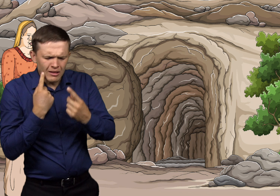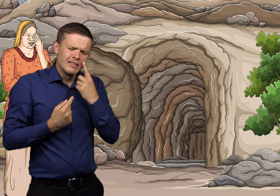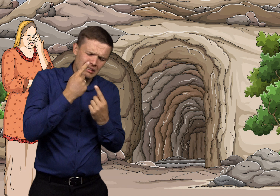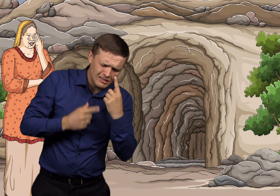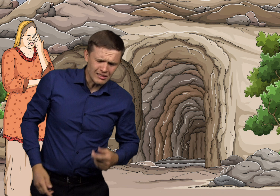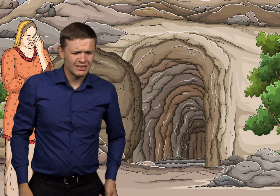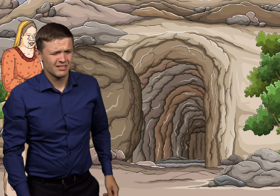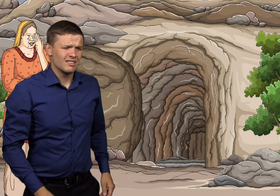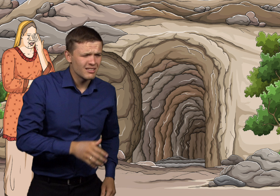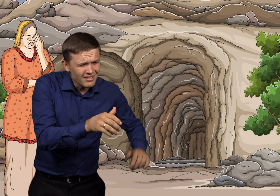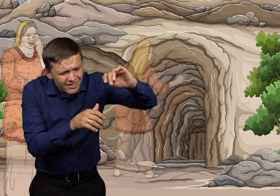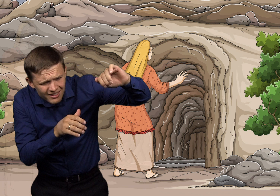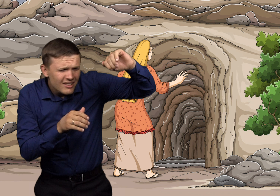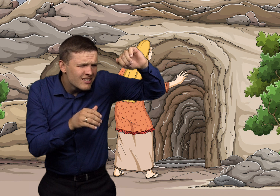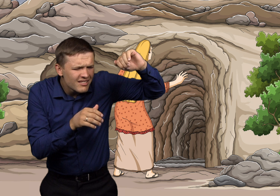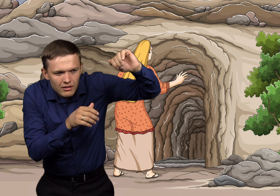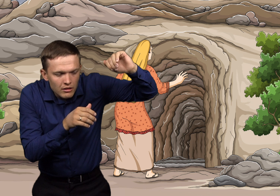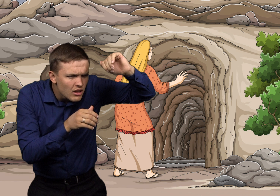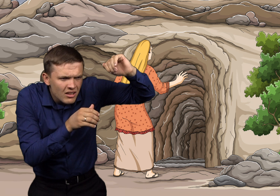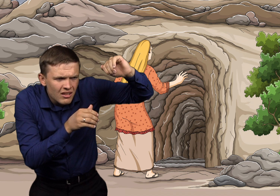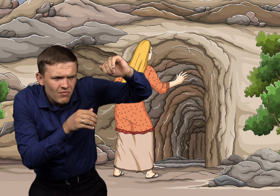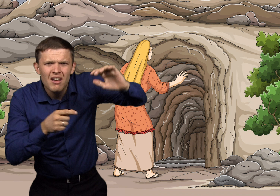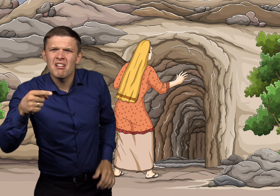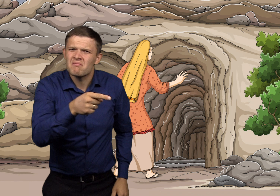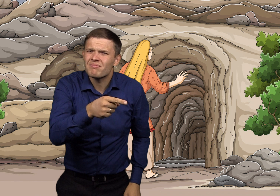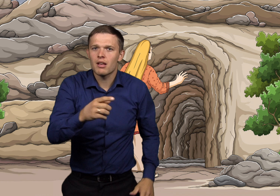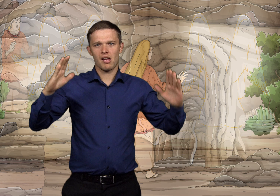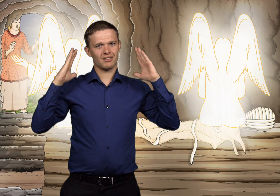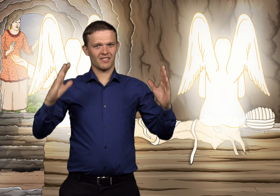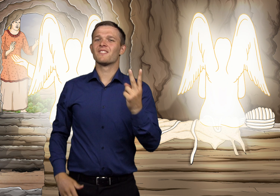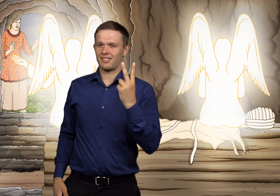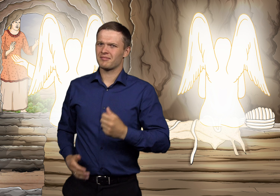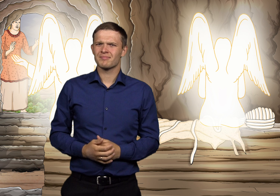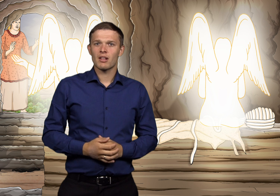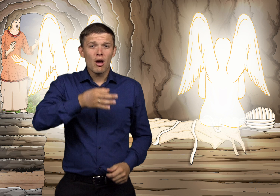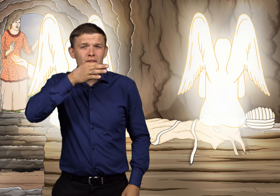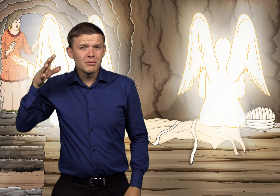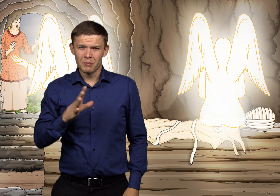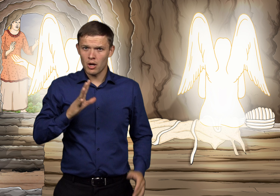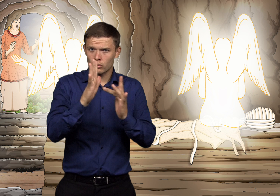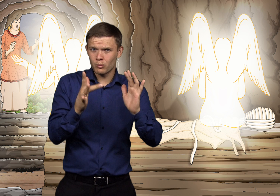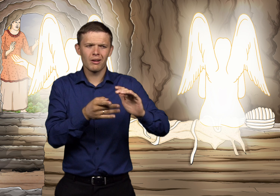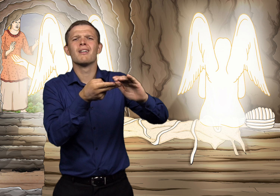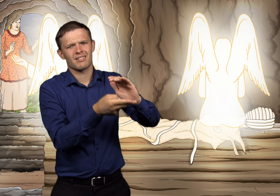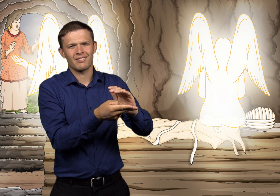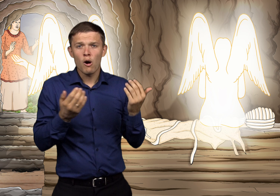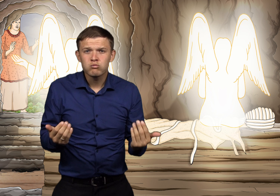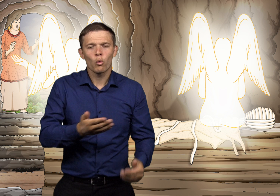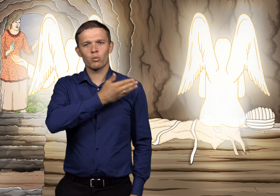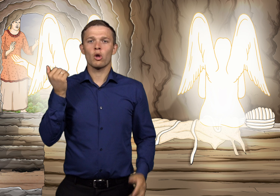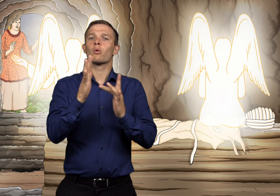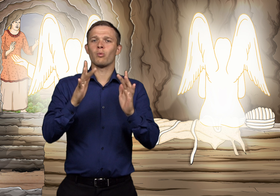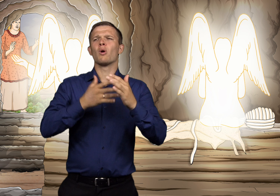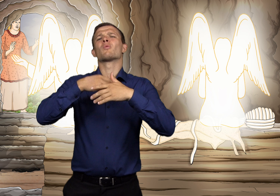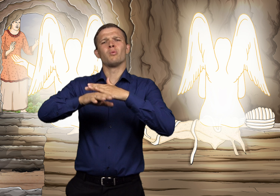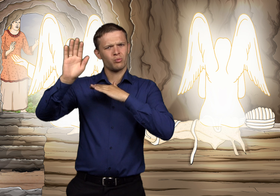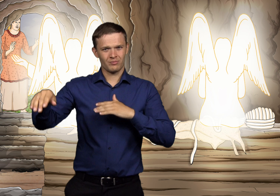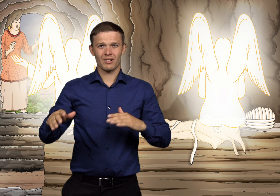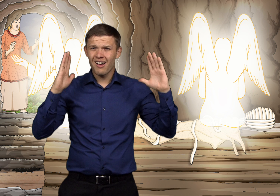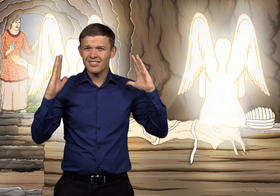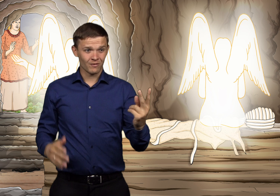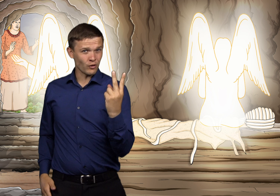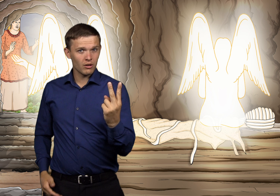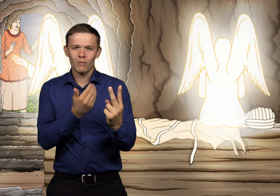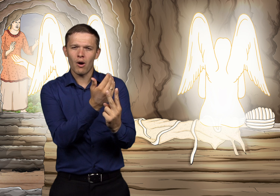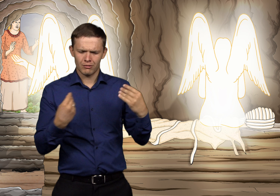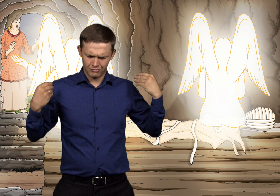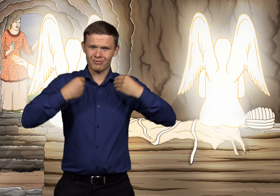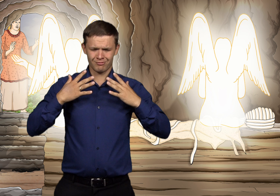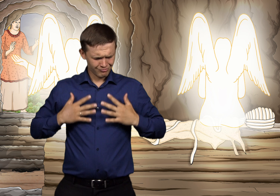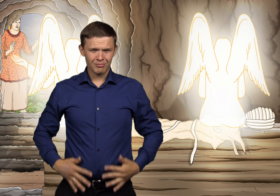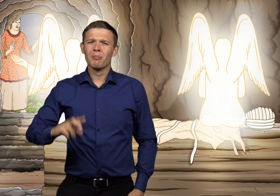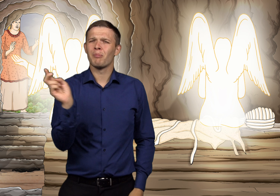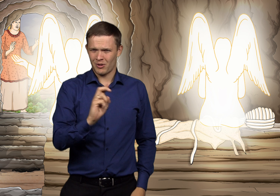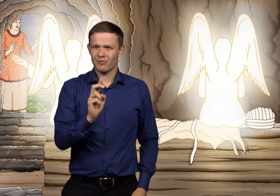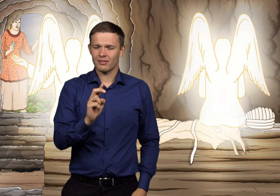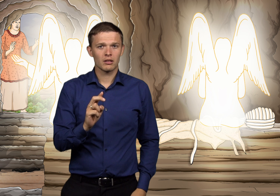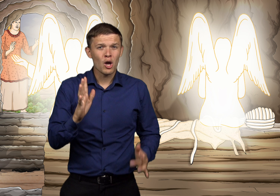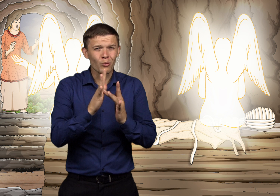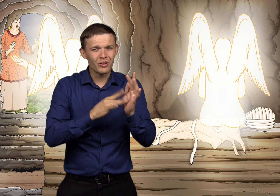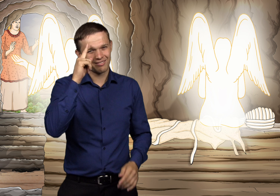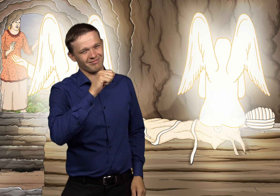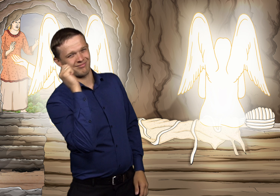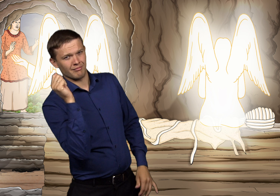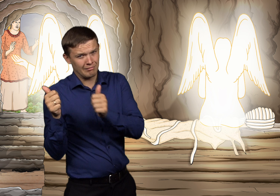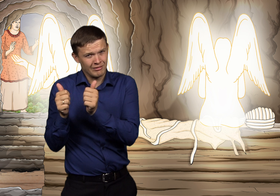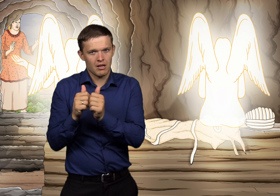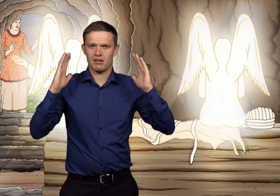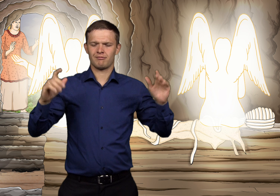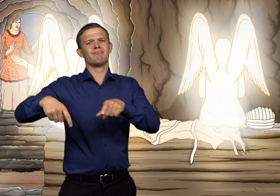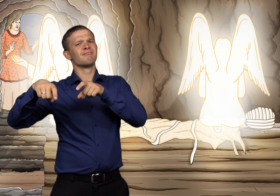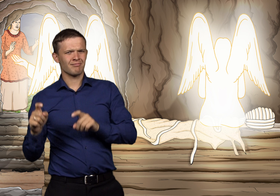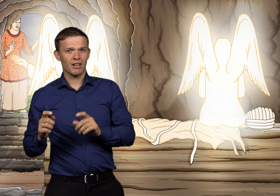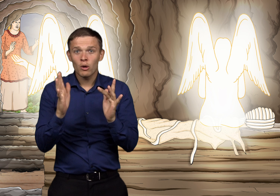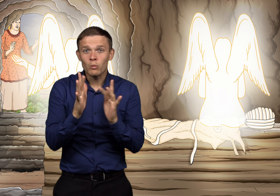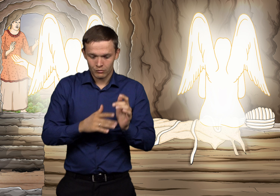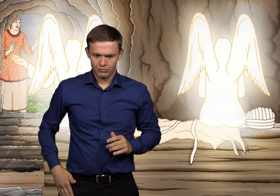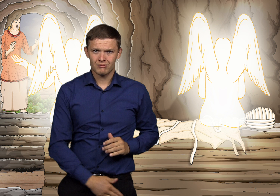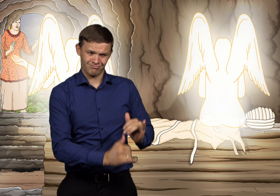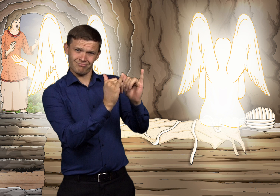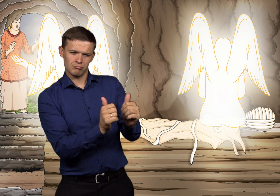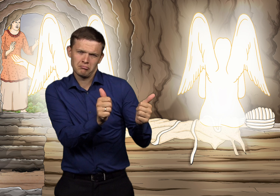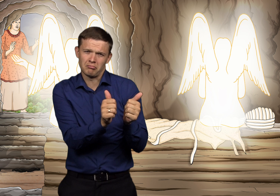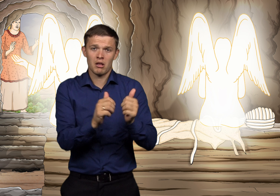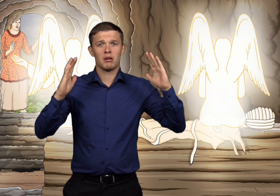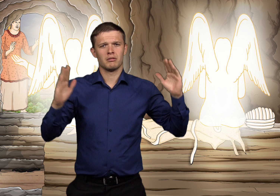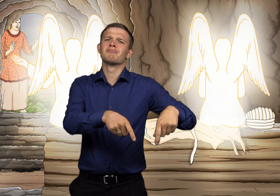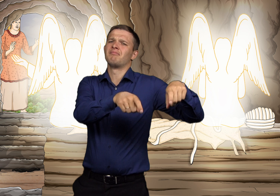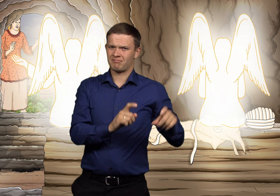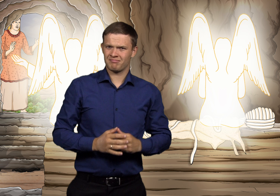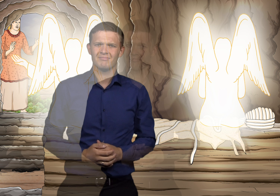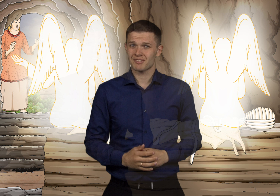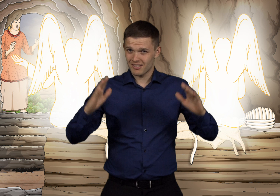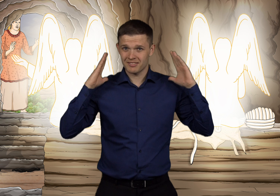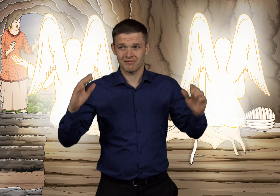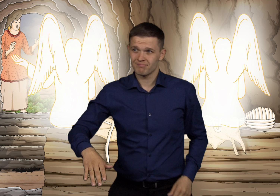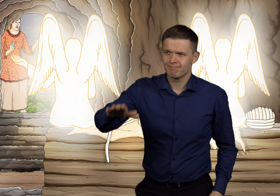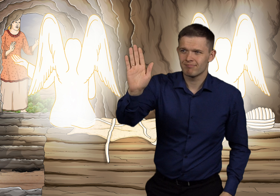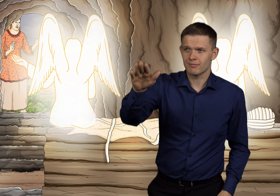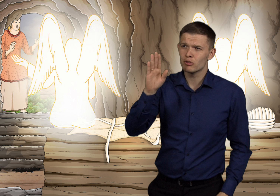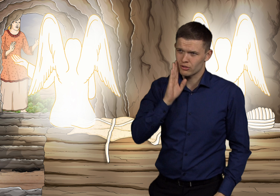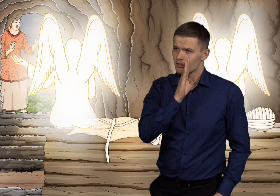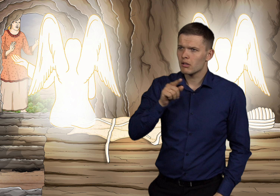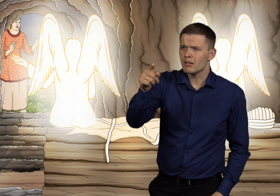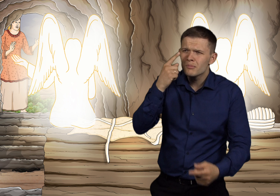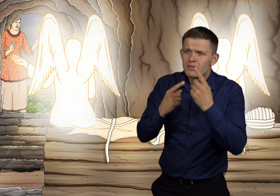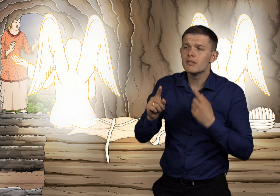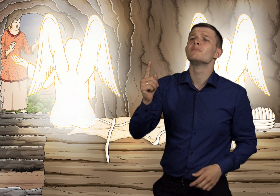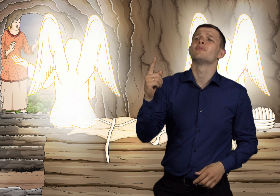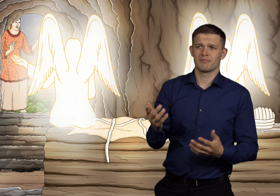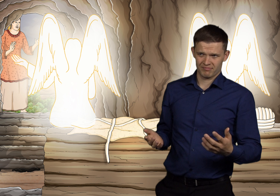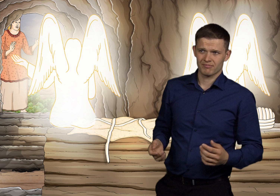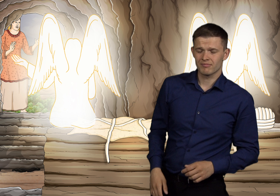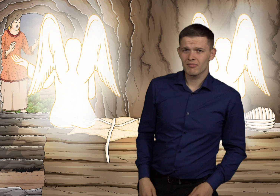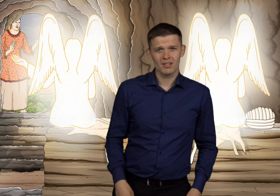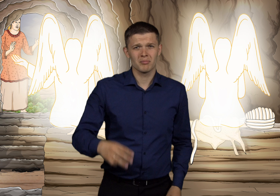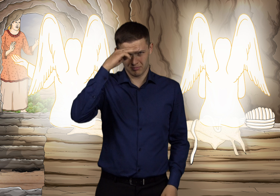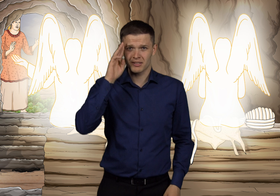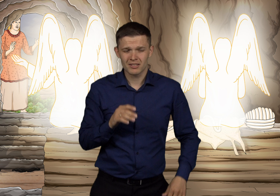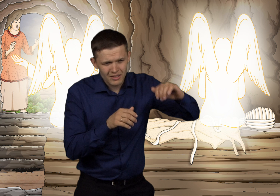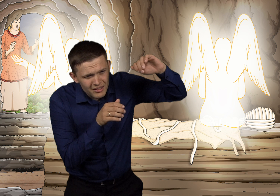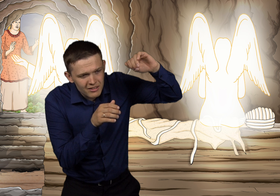And as she wept, she bent down to look into the tomb, and she saw two angels in white sitting where the body of Jesus had lain, one at the head and the other at the feet.